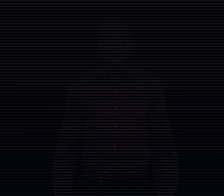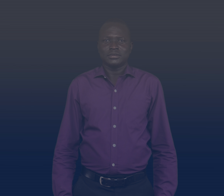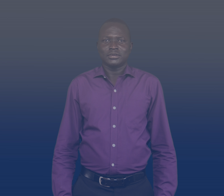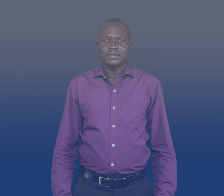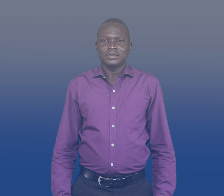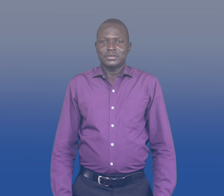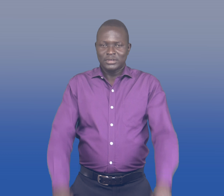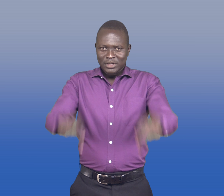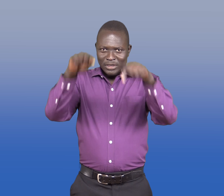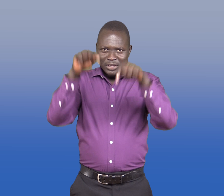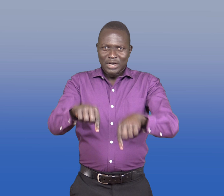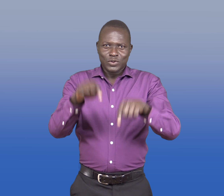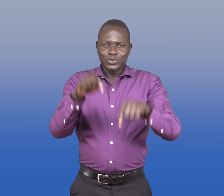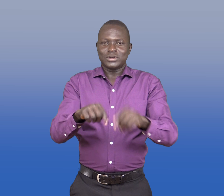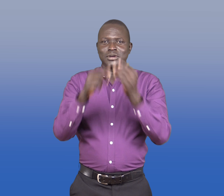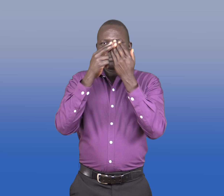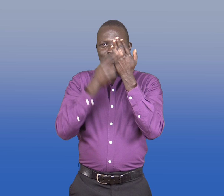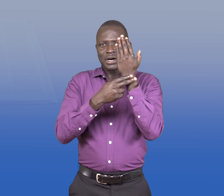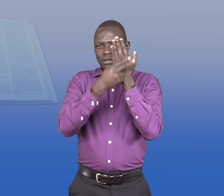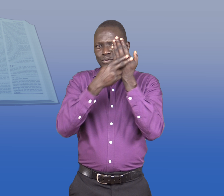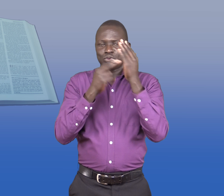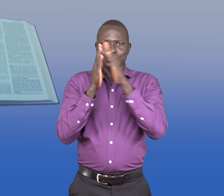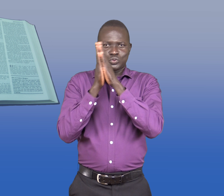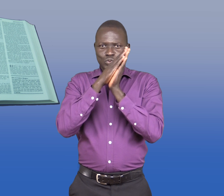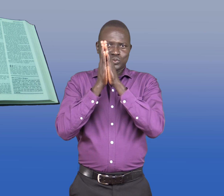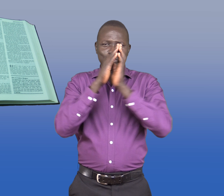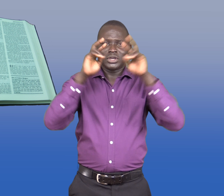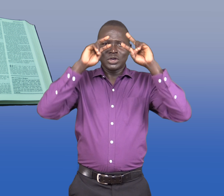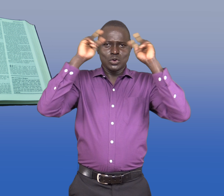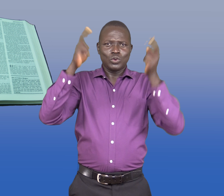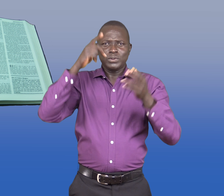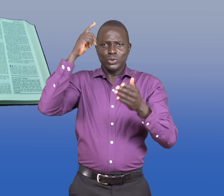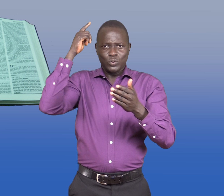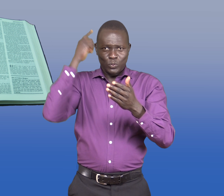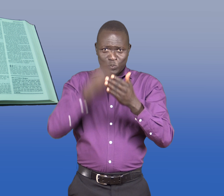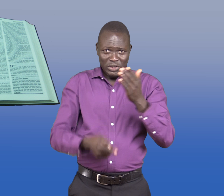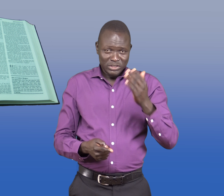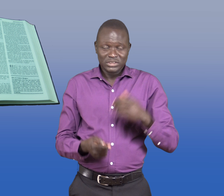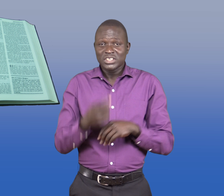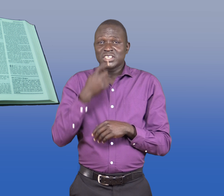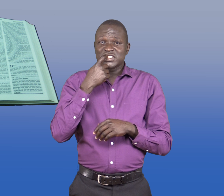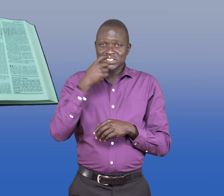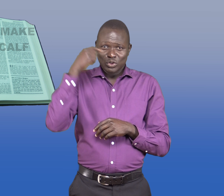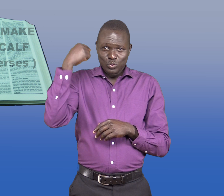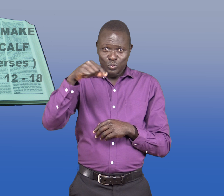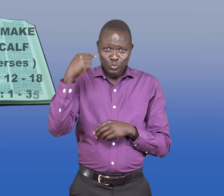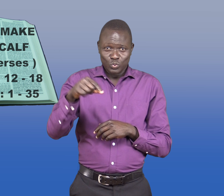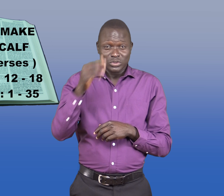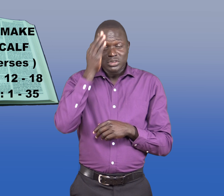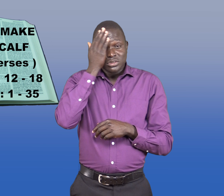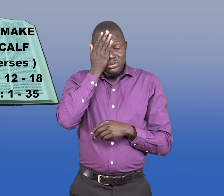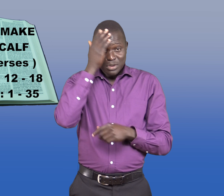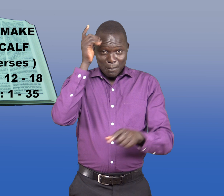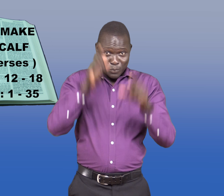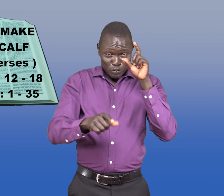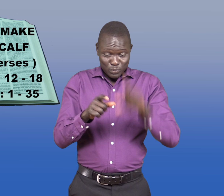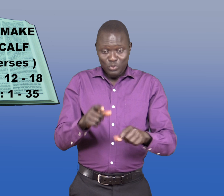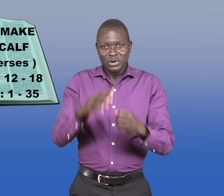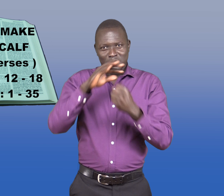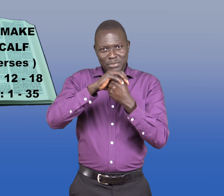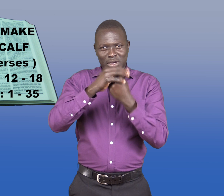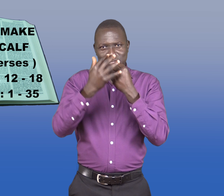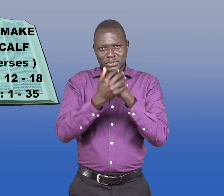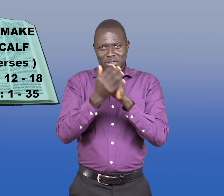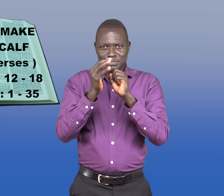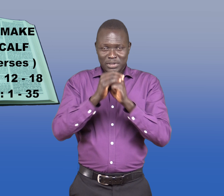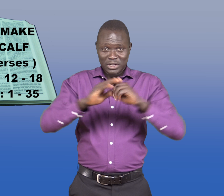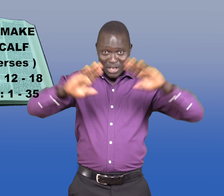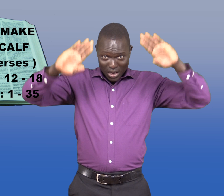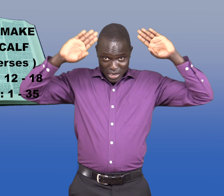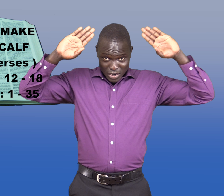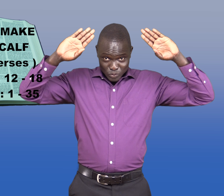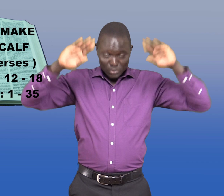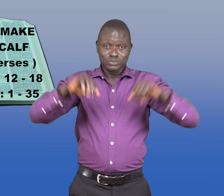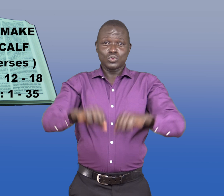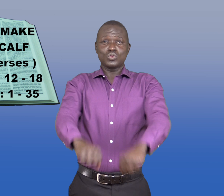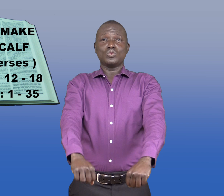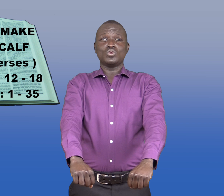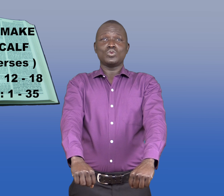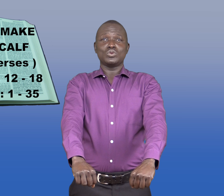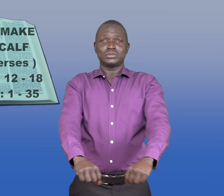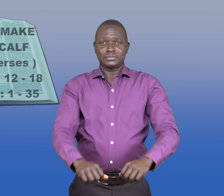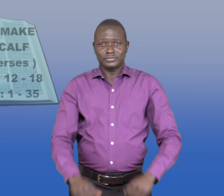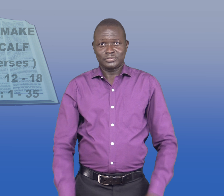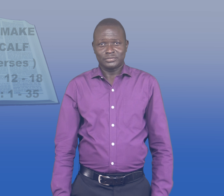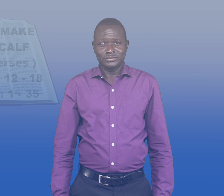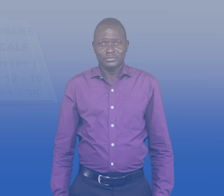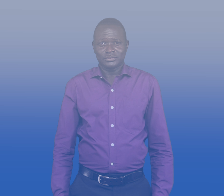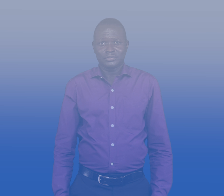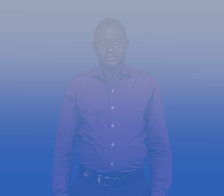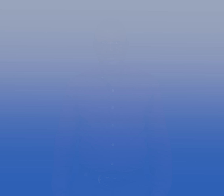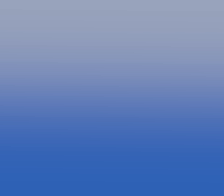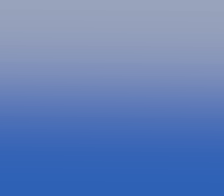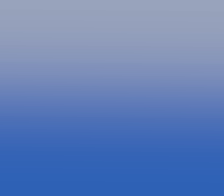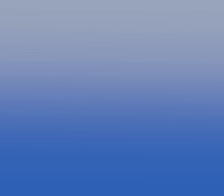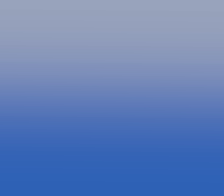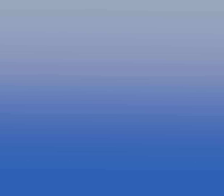Israelites make a golden calf